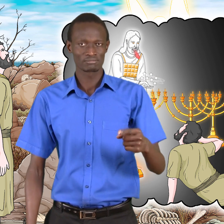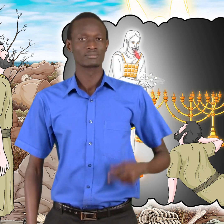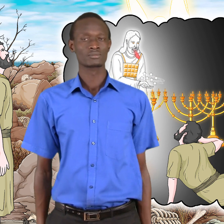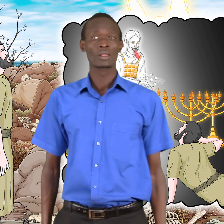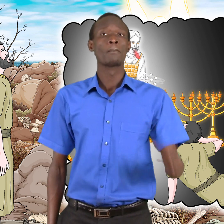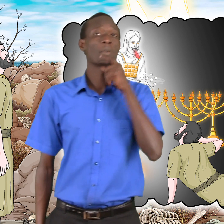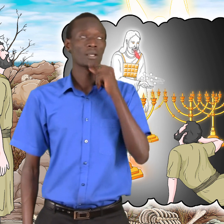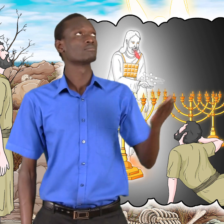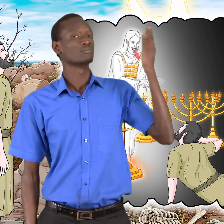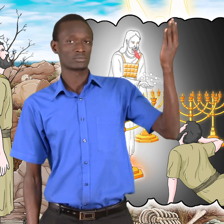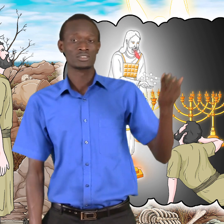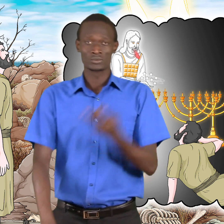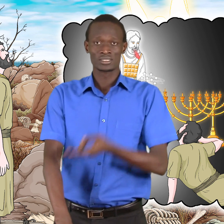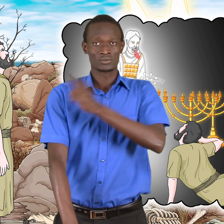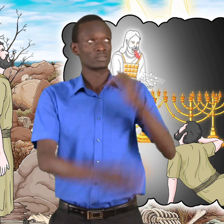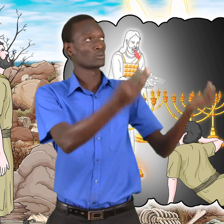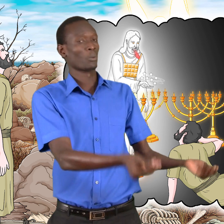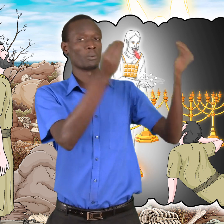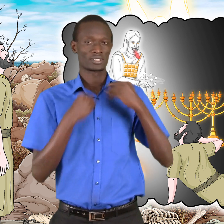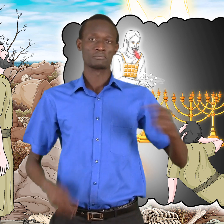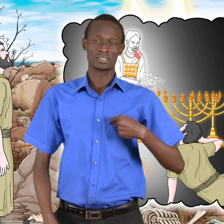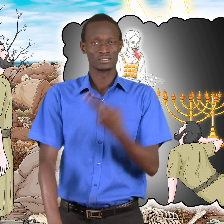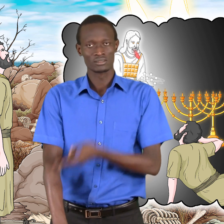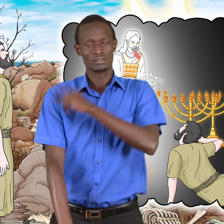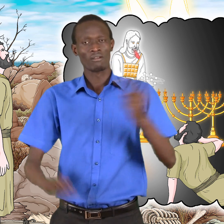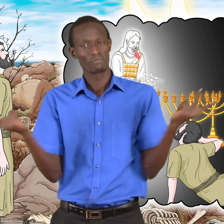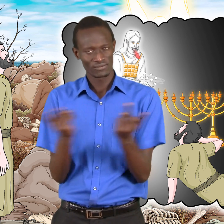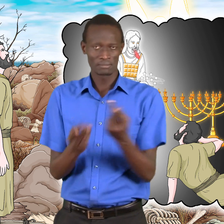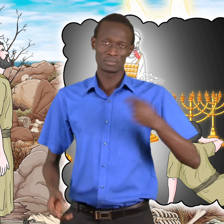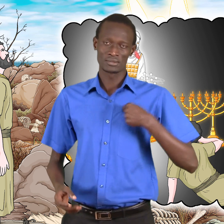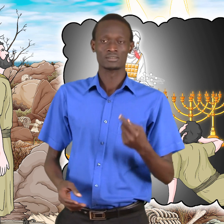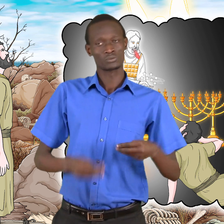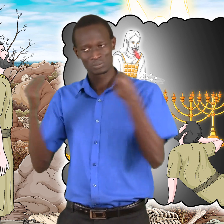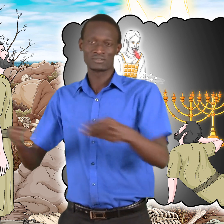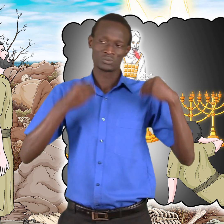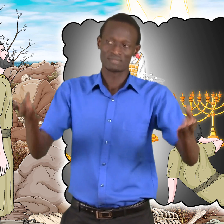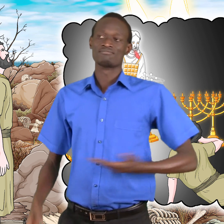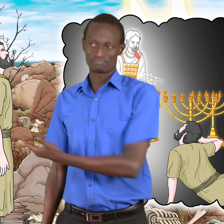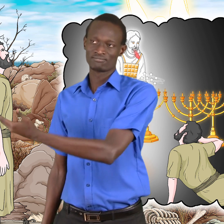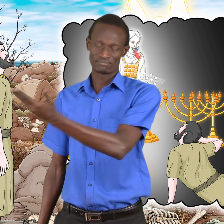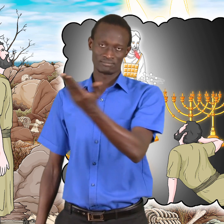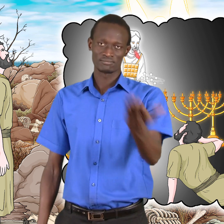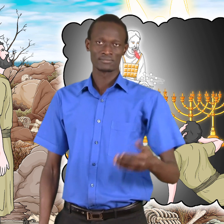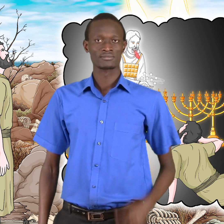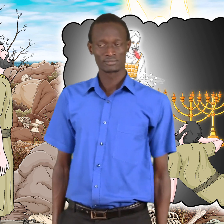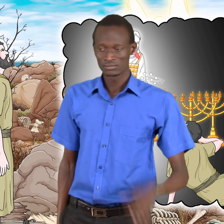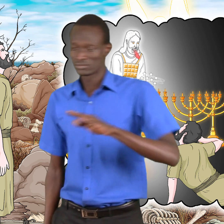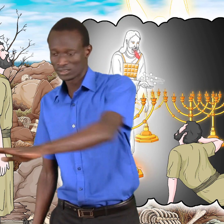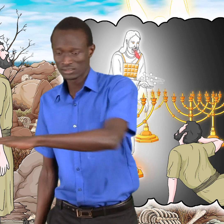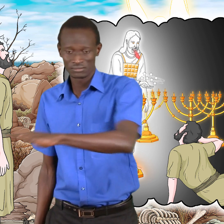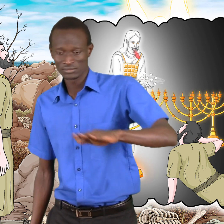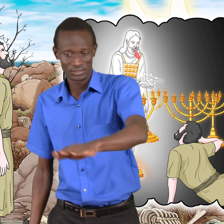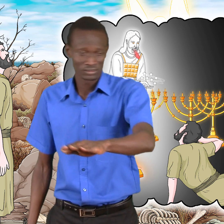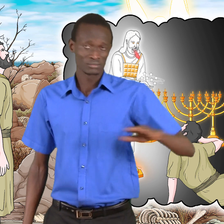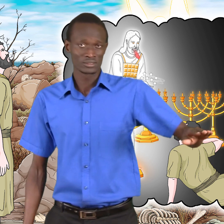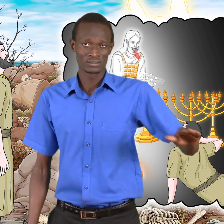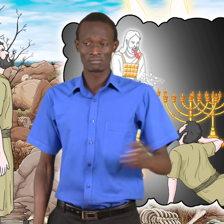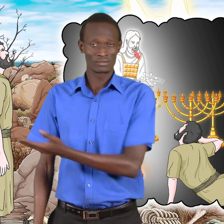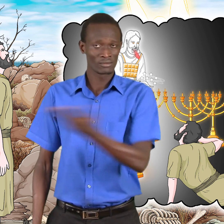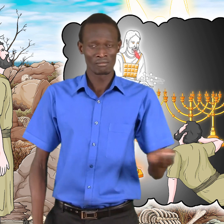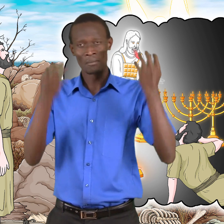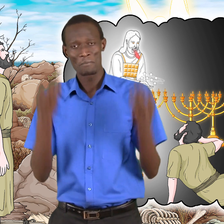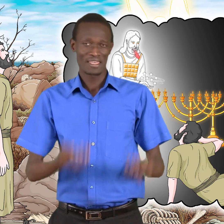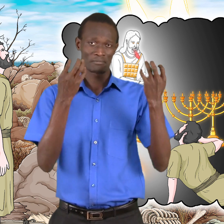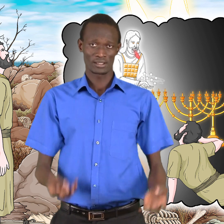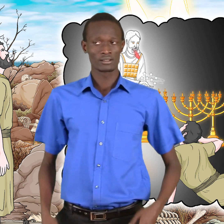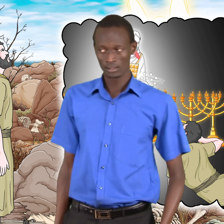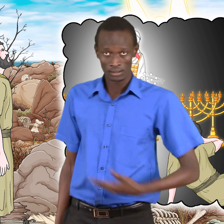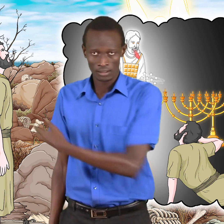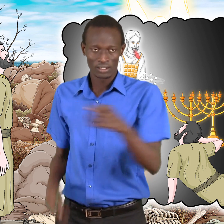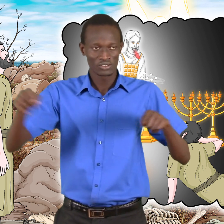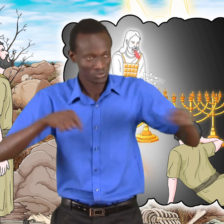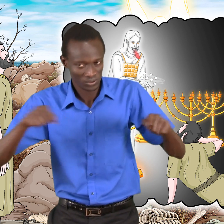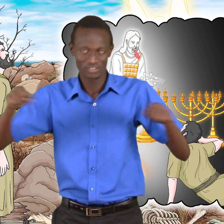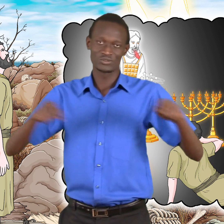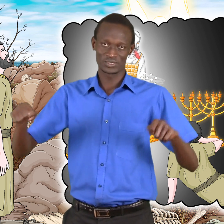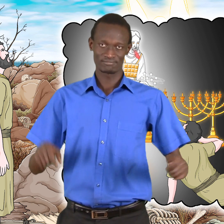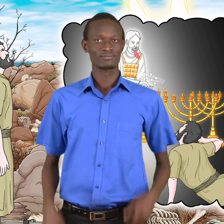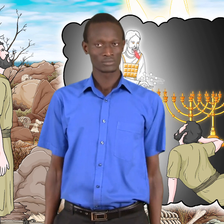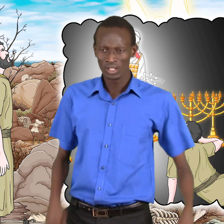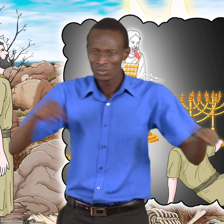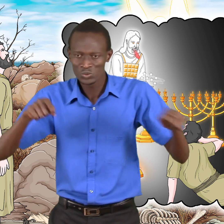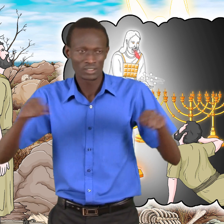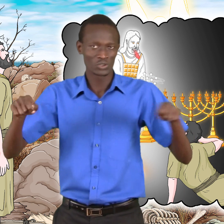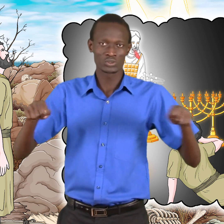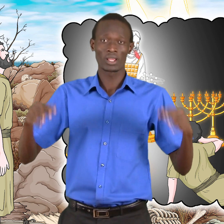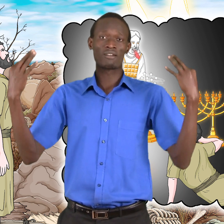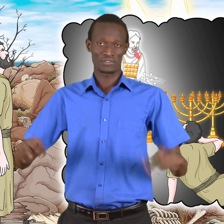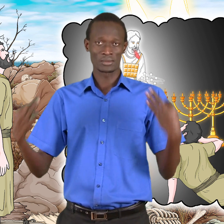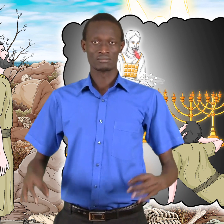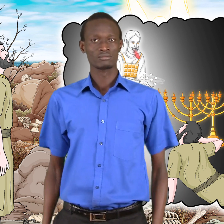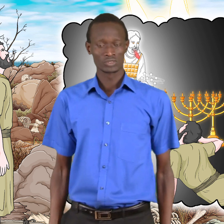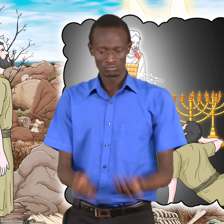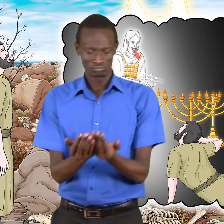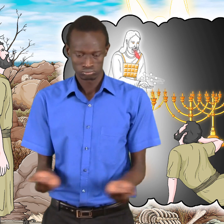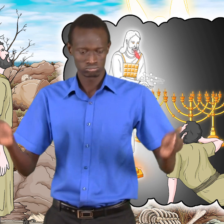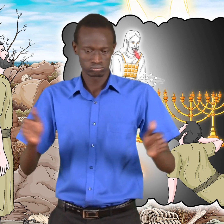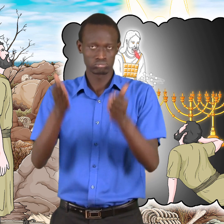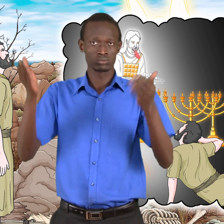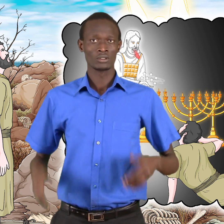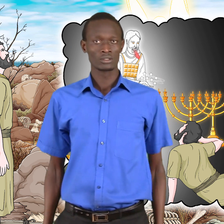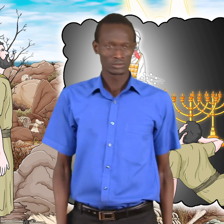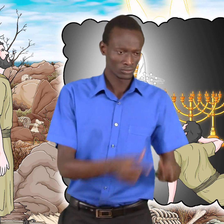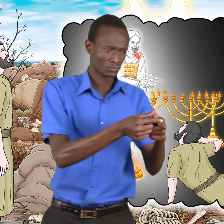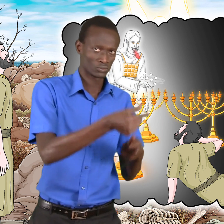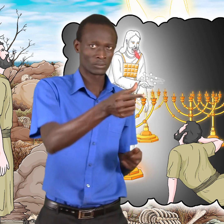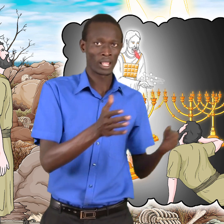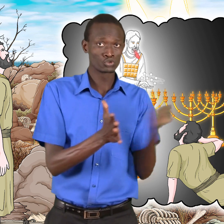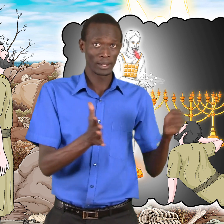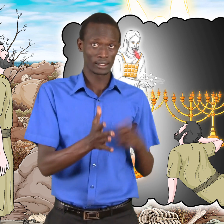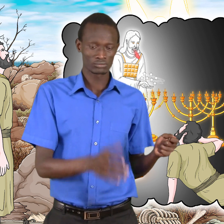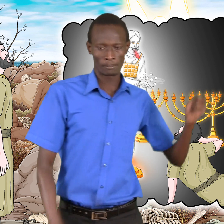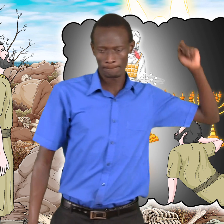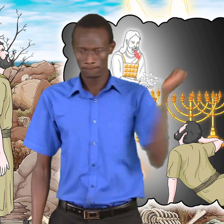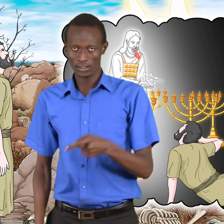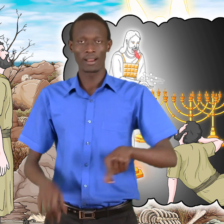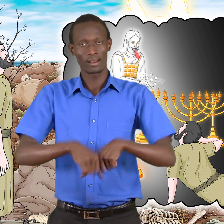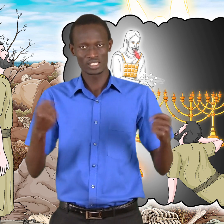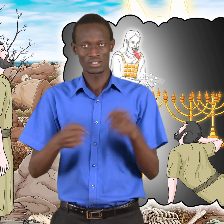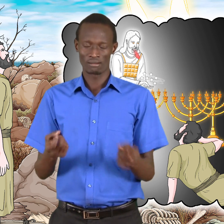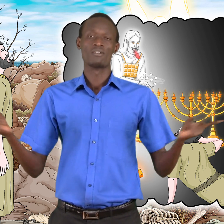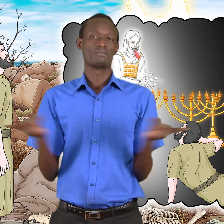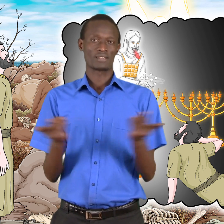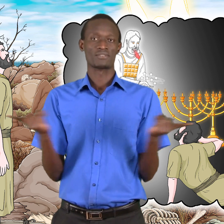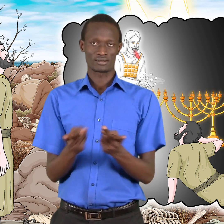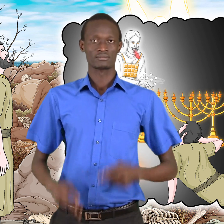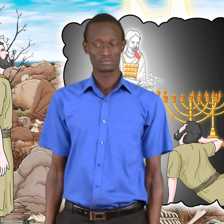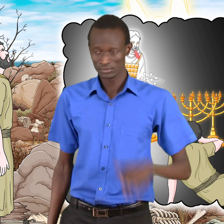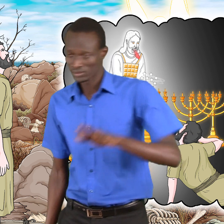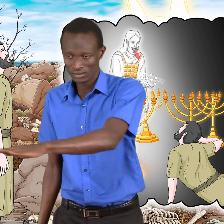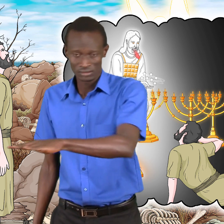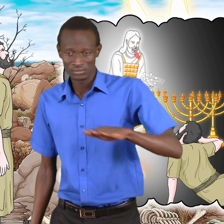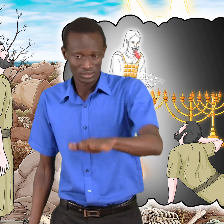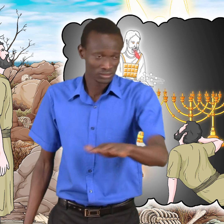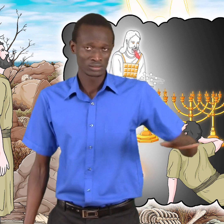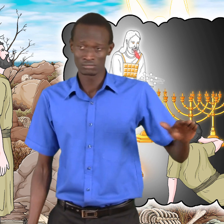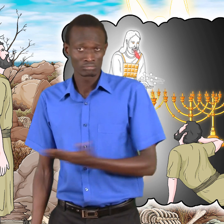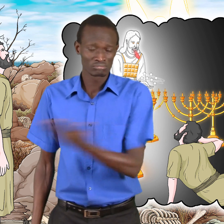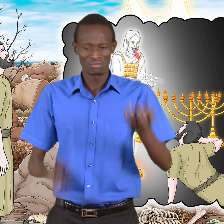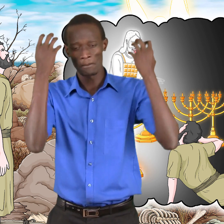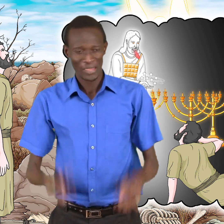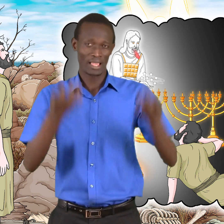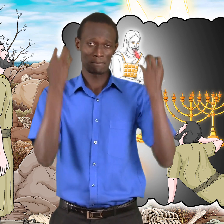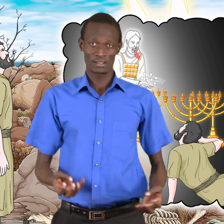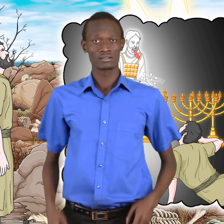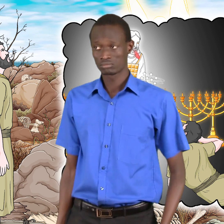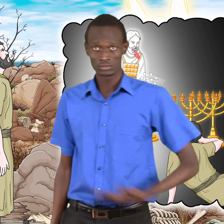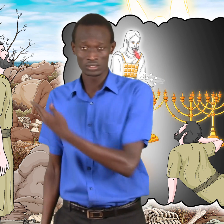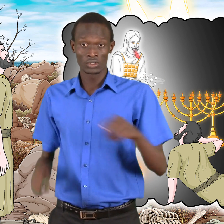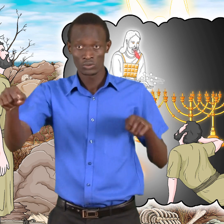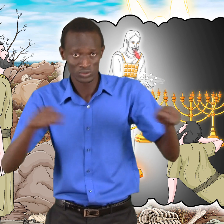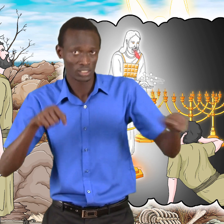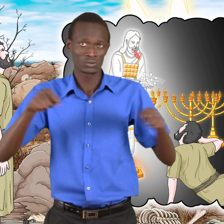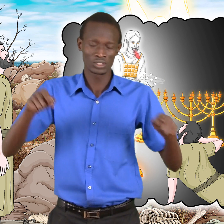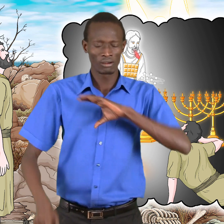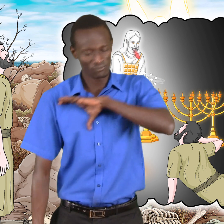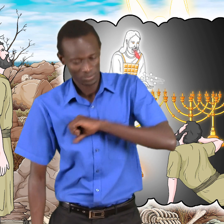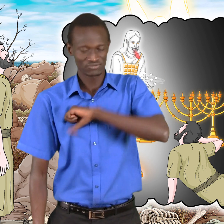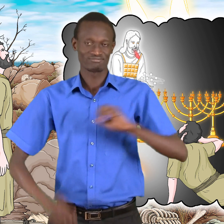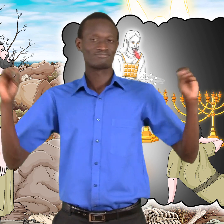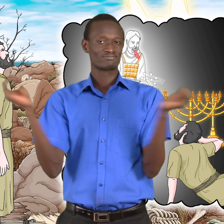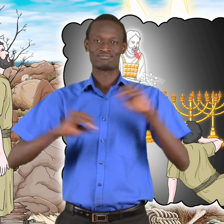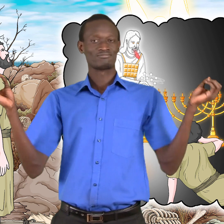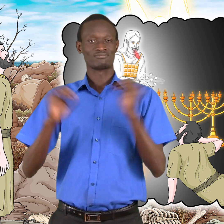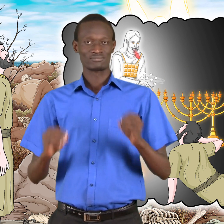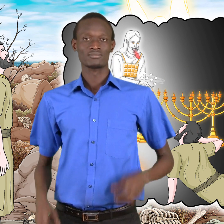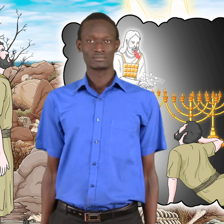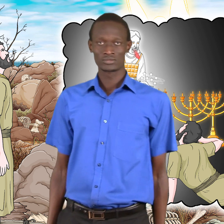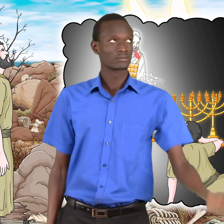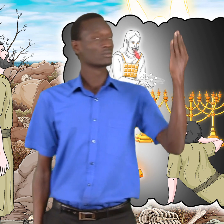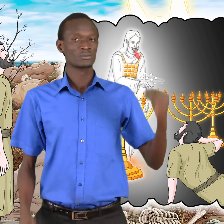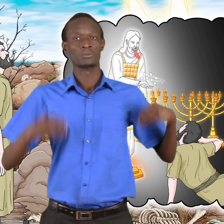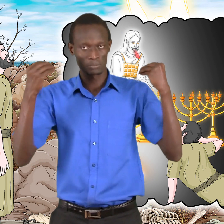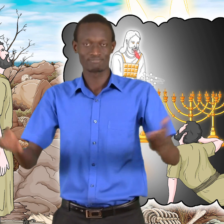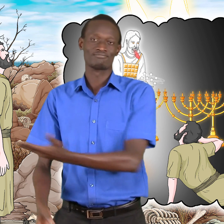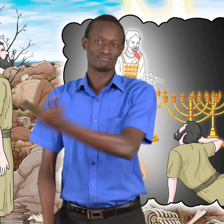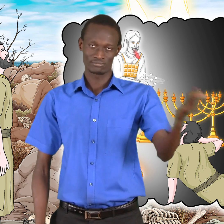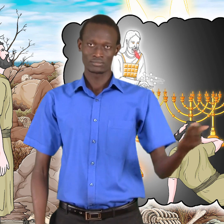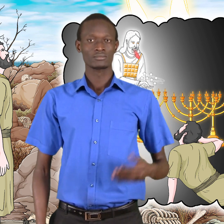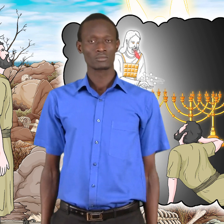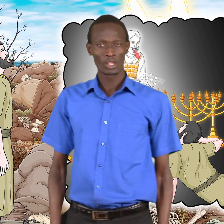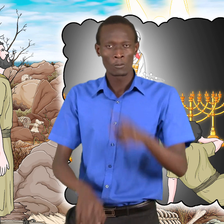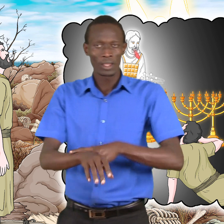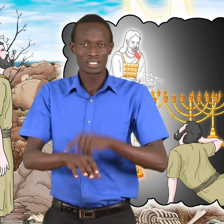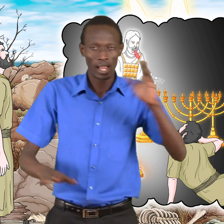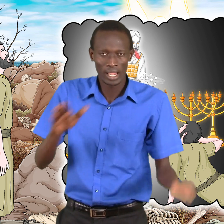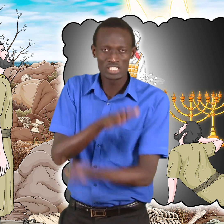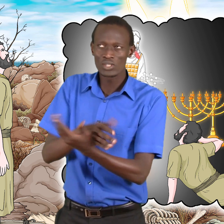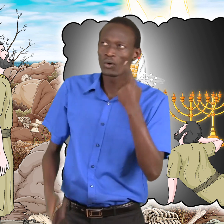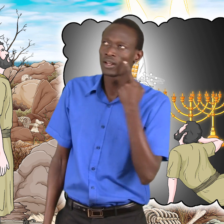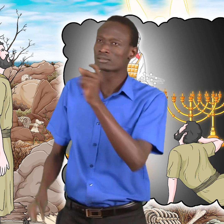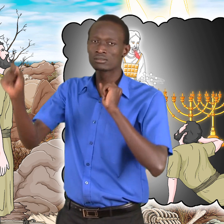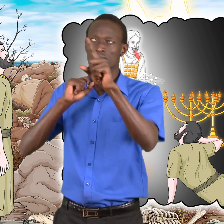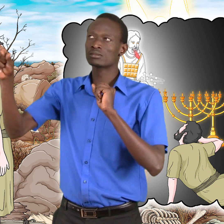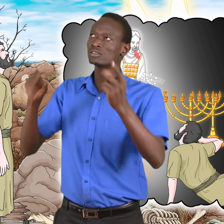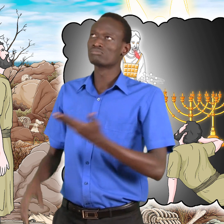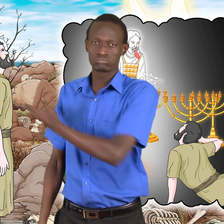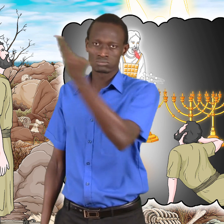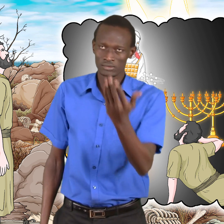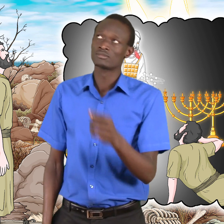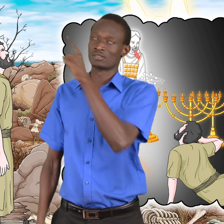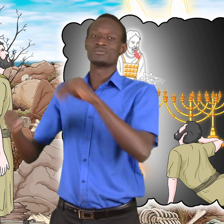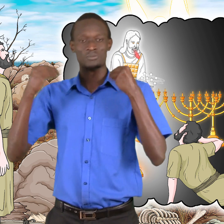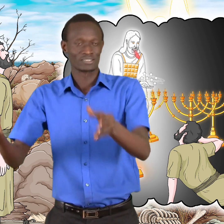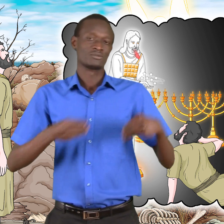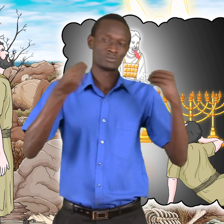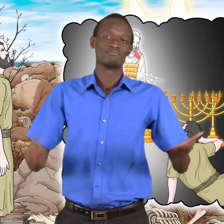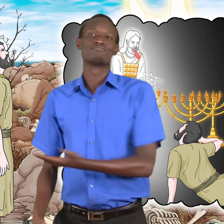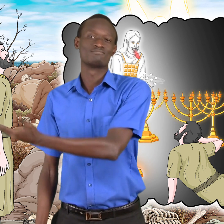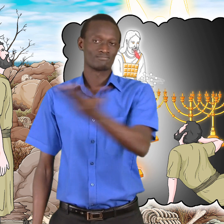He will rule them with an iron scepter and shatter them like pottery —just as I have received authority from My Father.